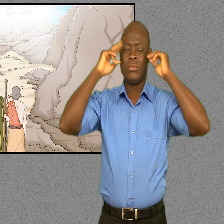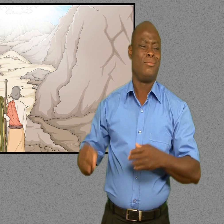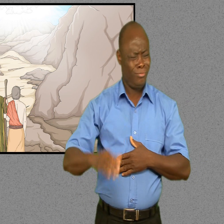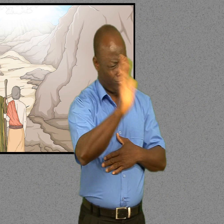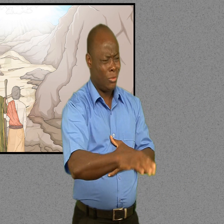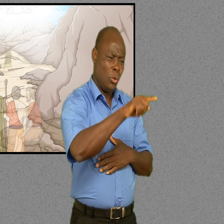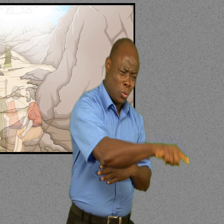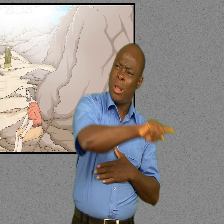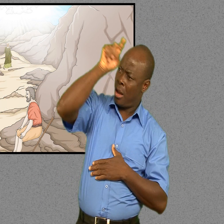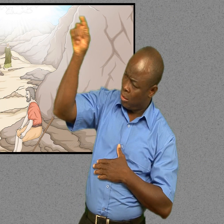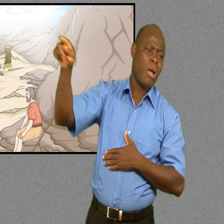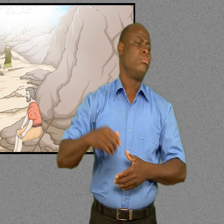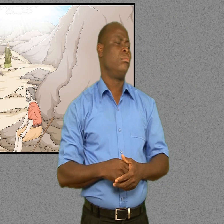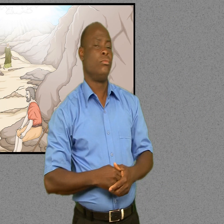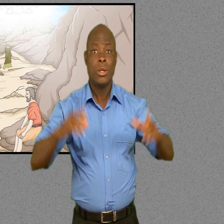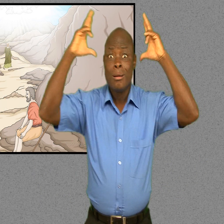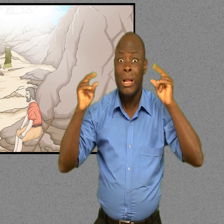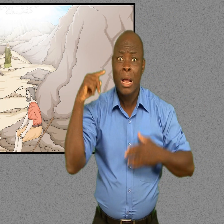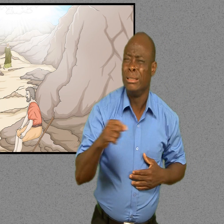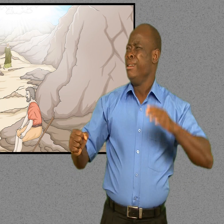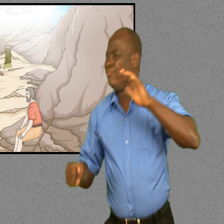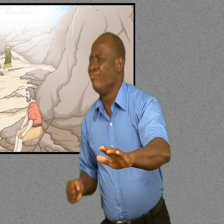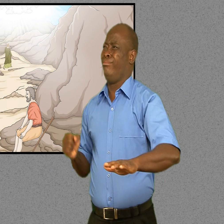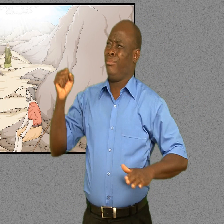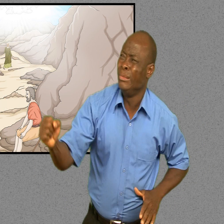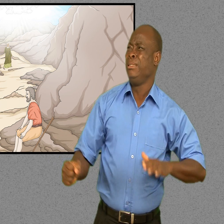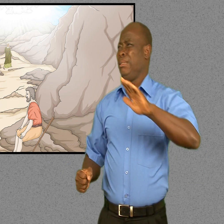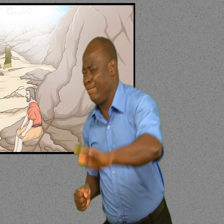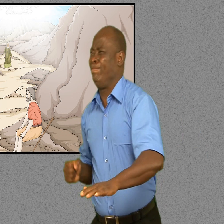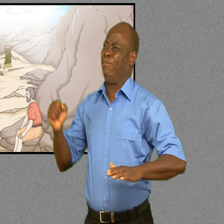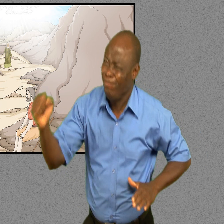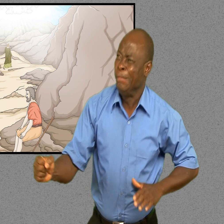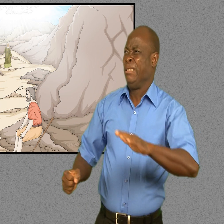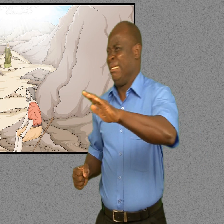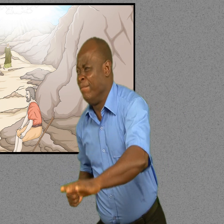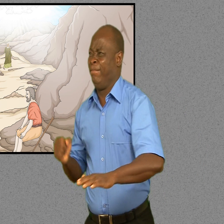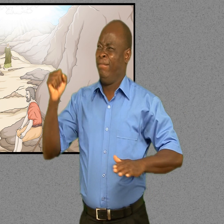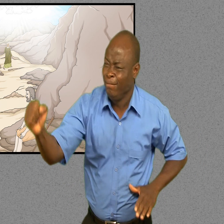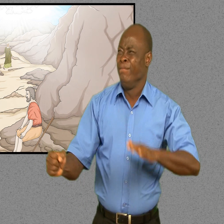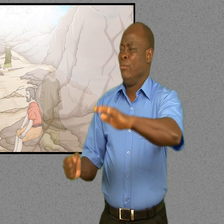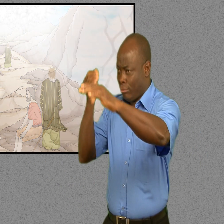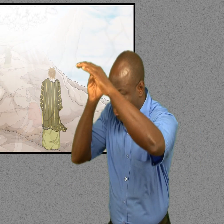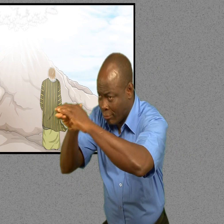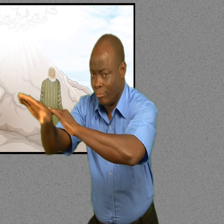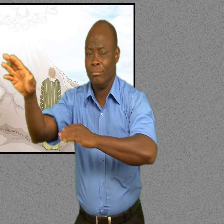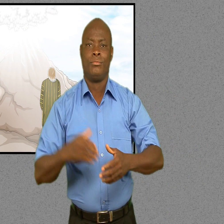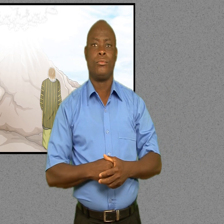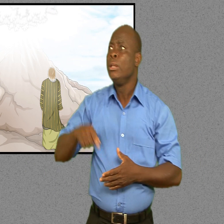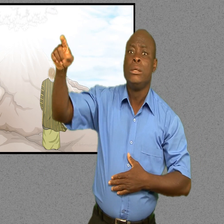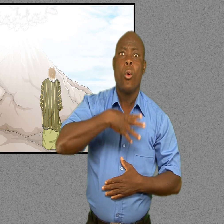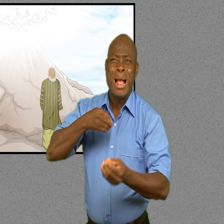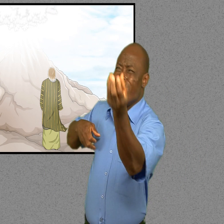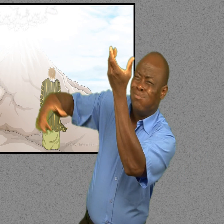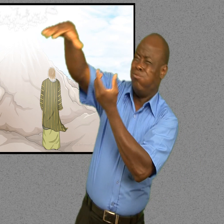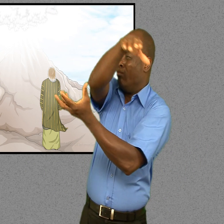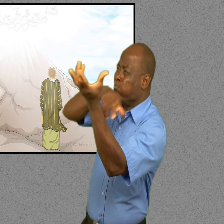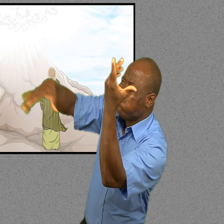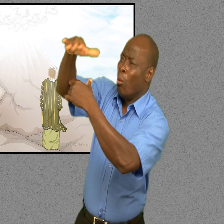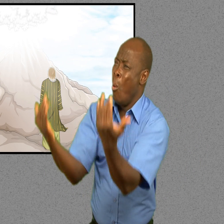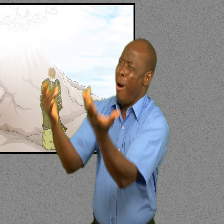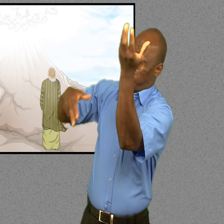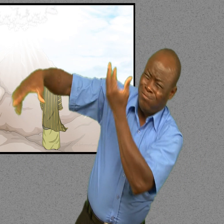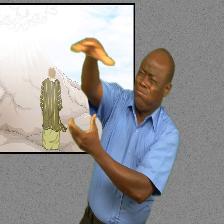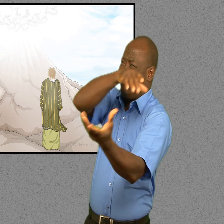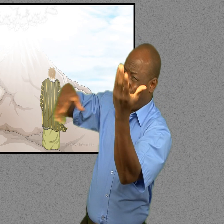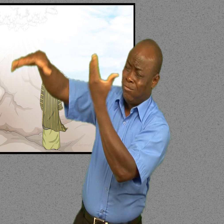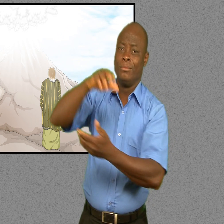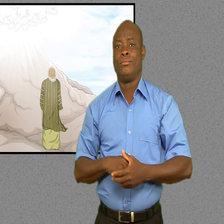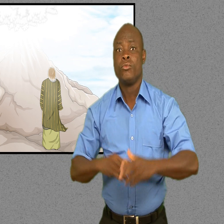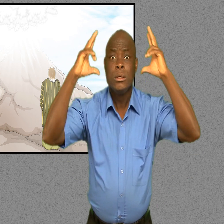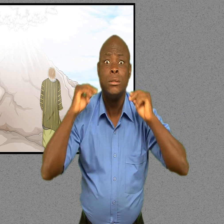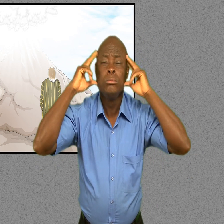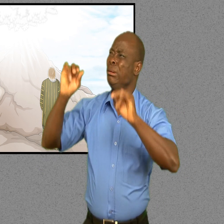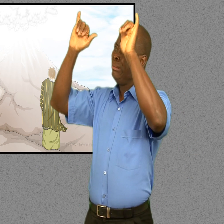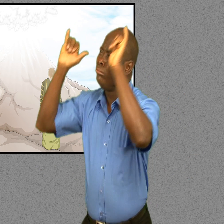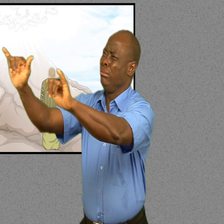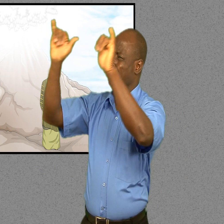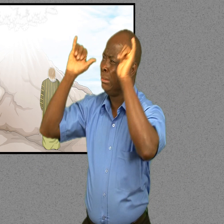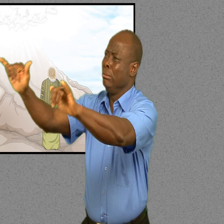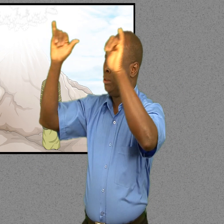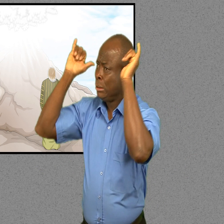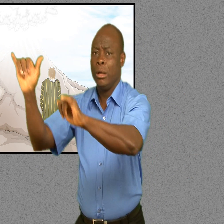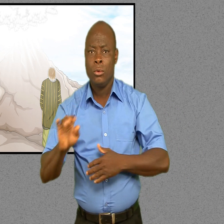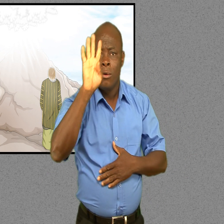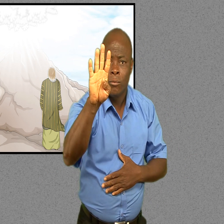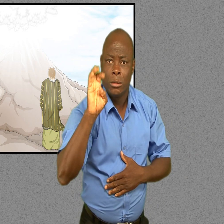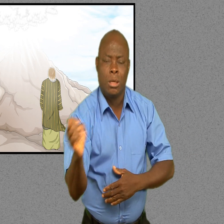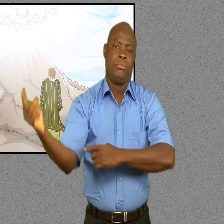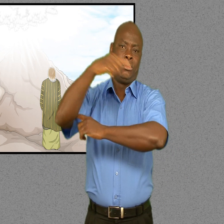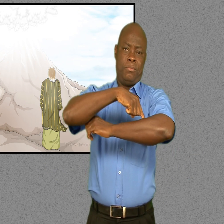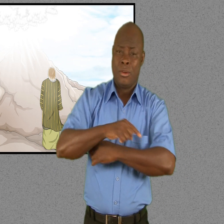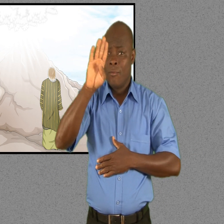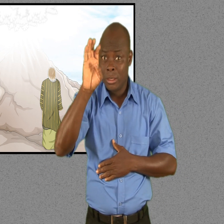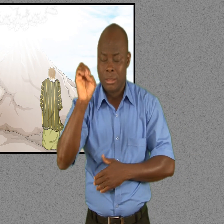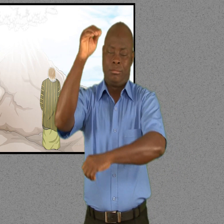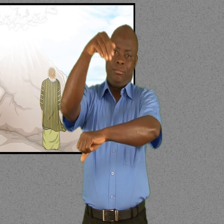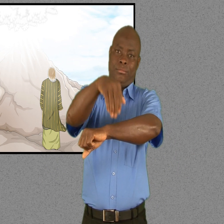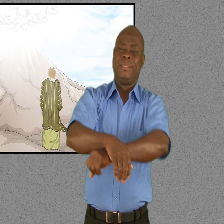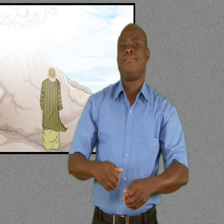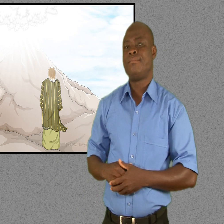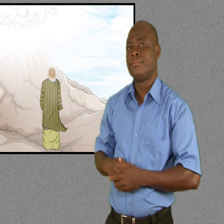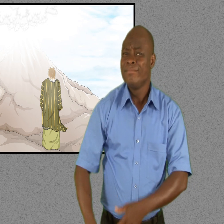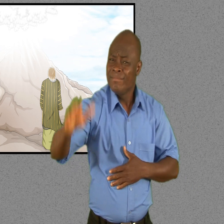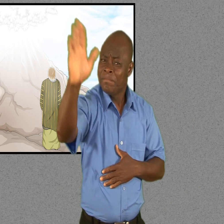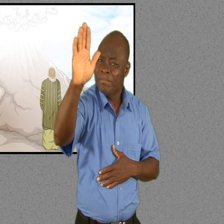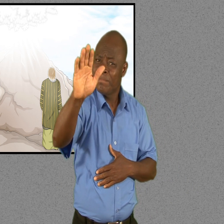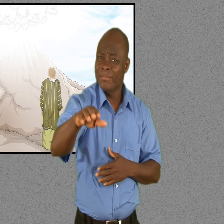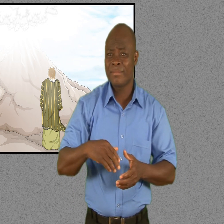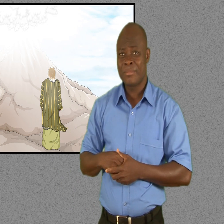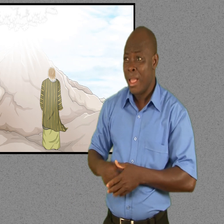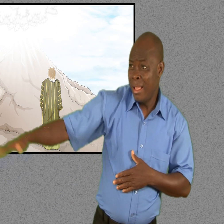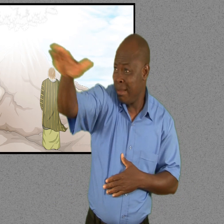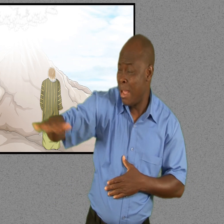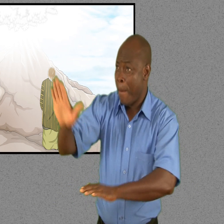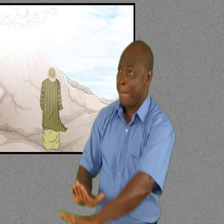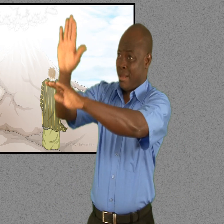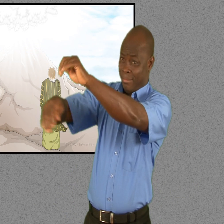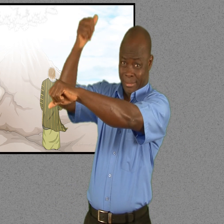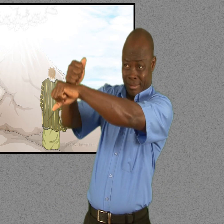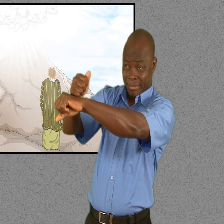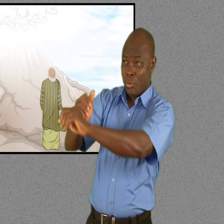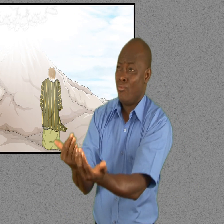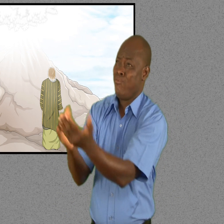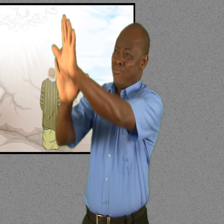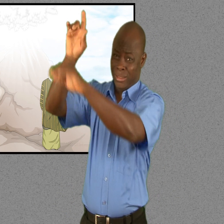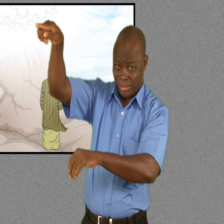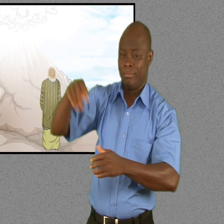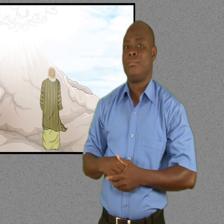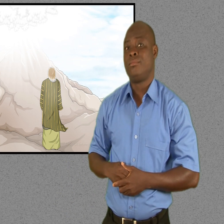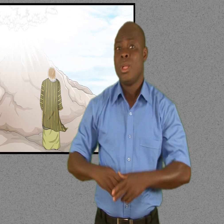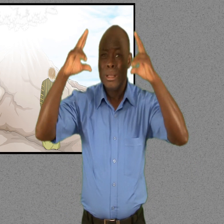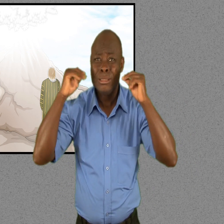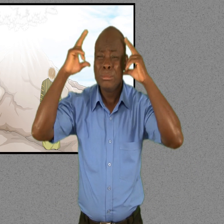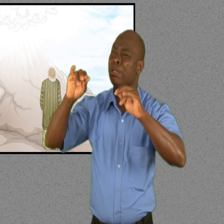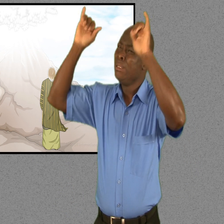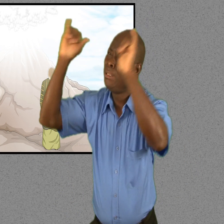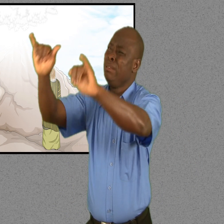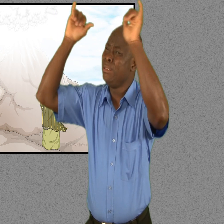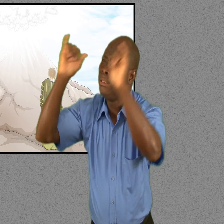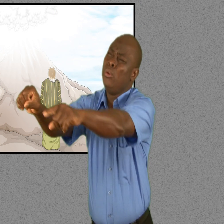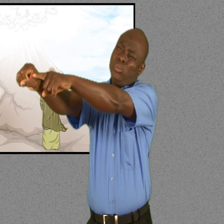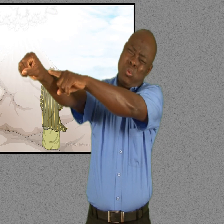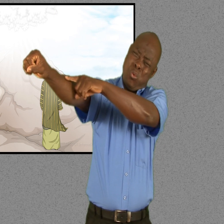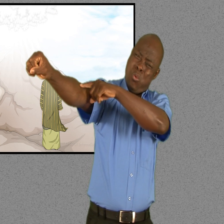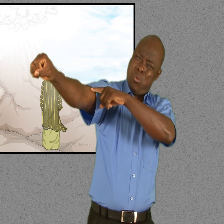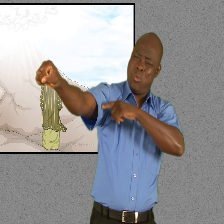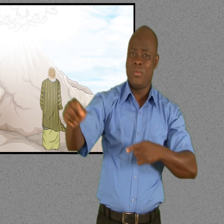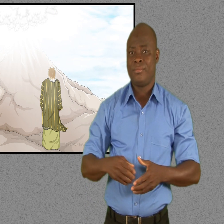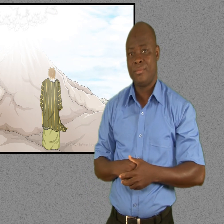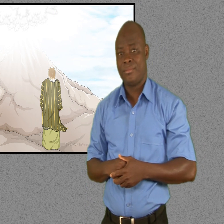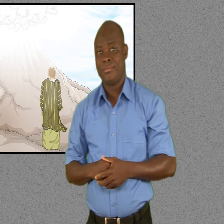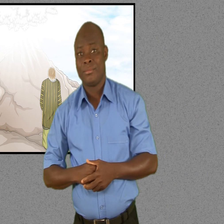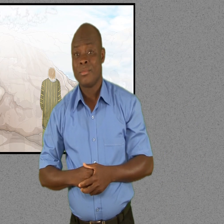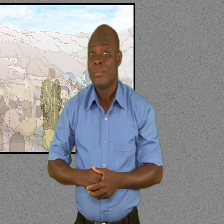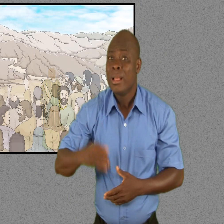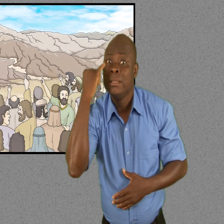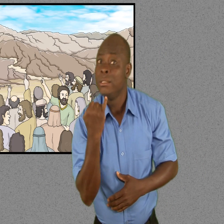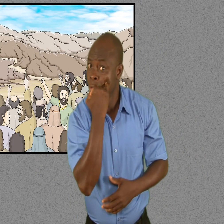Moses entered the cloud as he went up on the mountain, and he remained on the mountain forty days and forty nights.